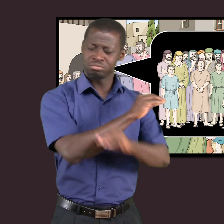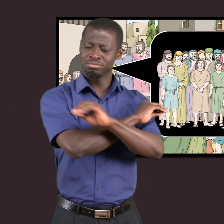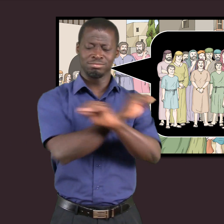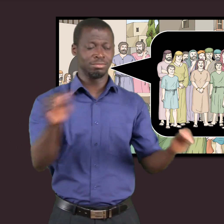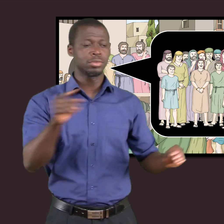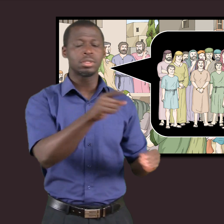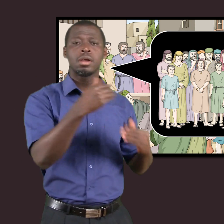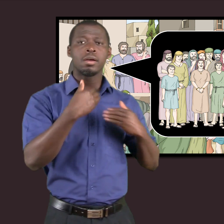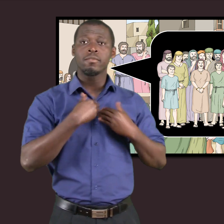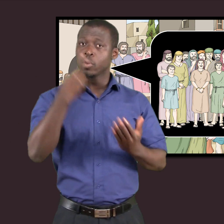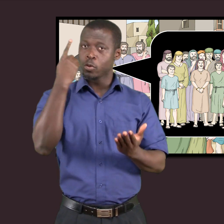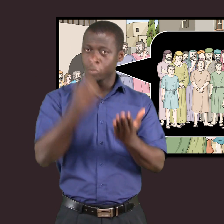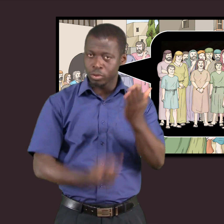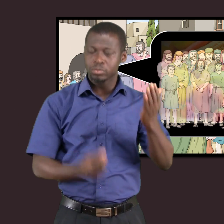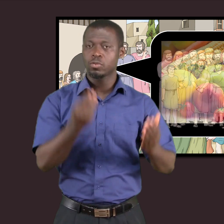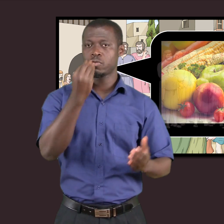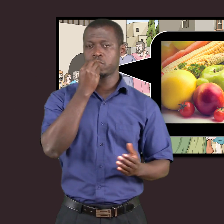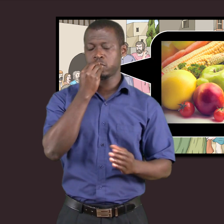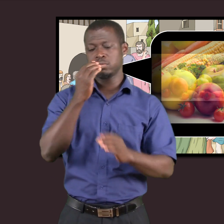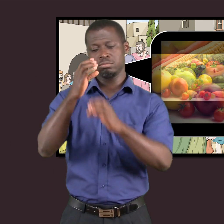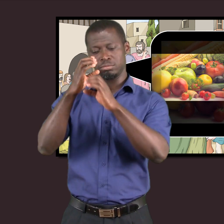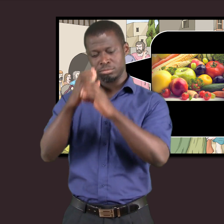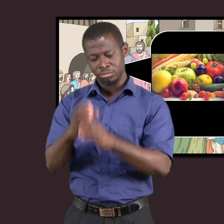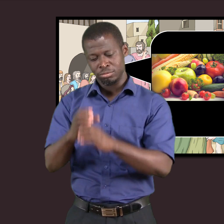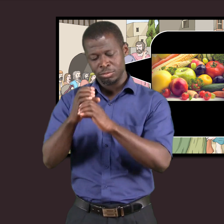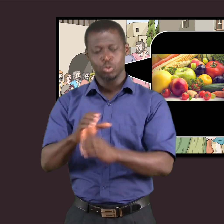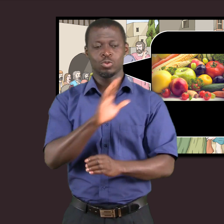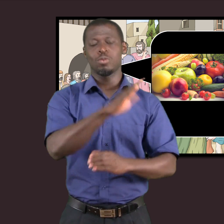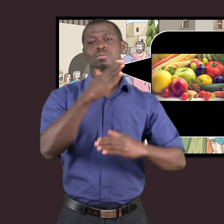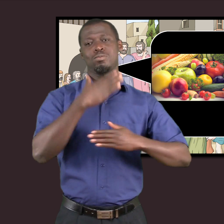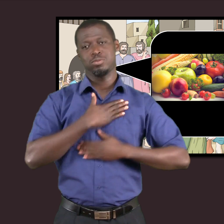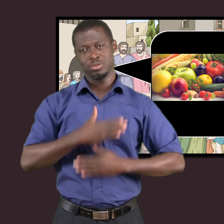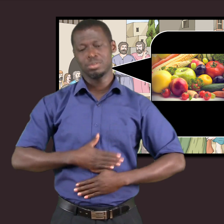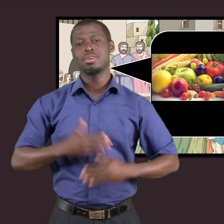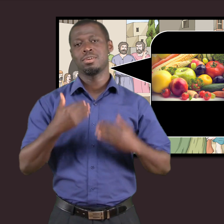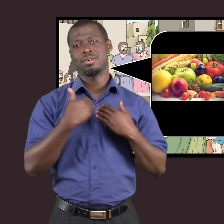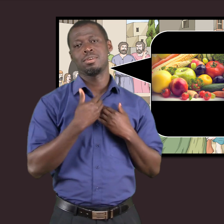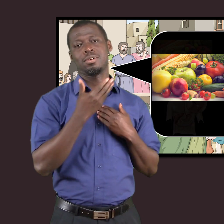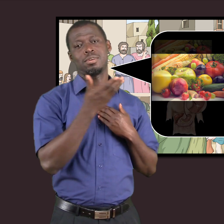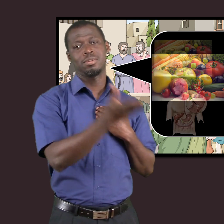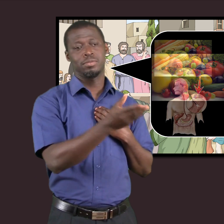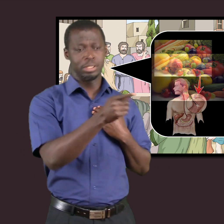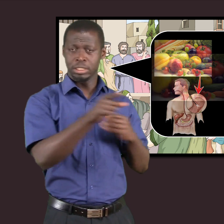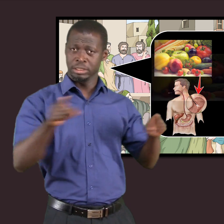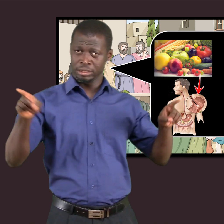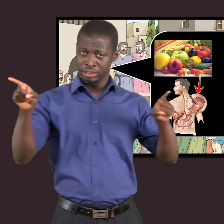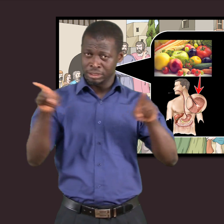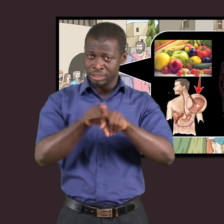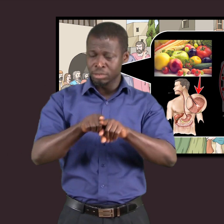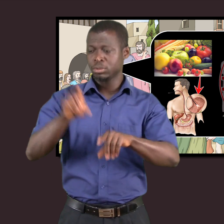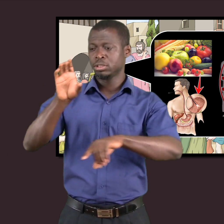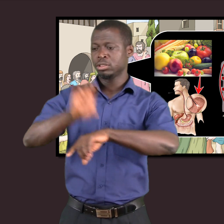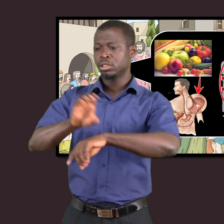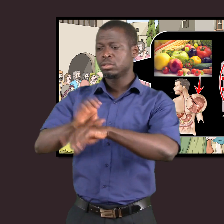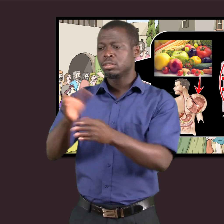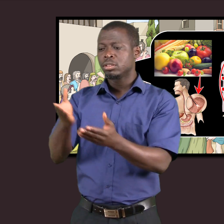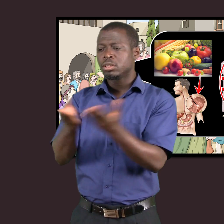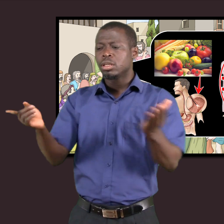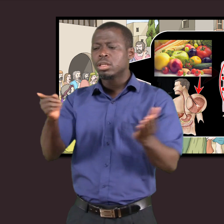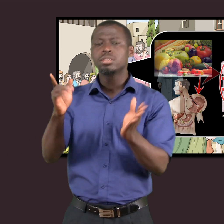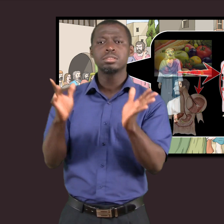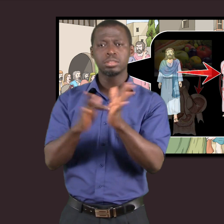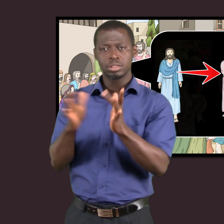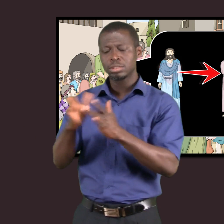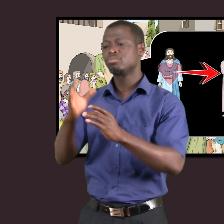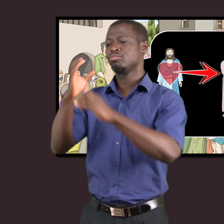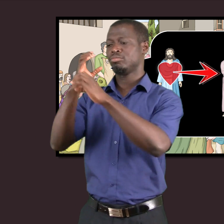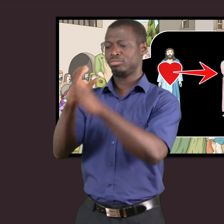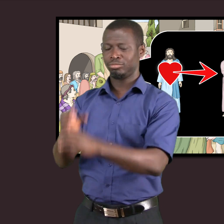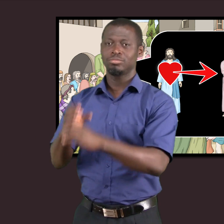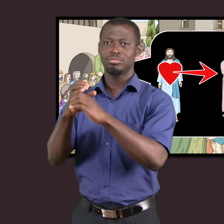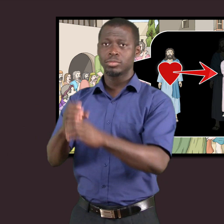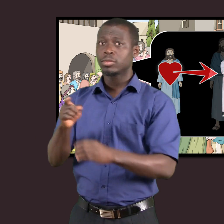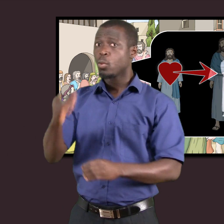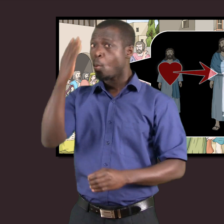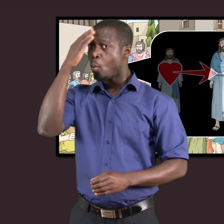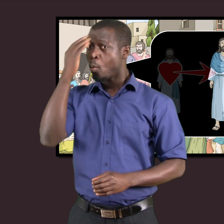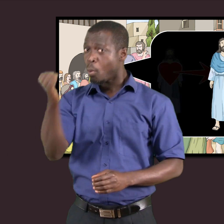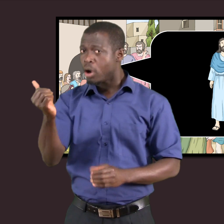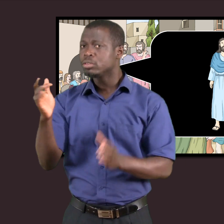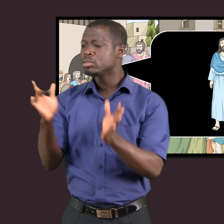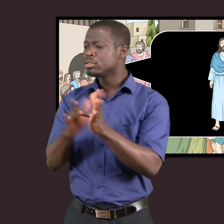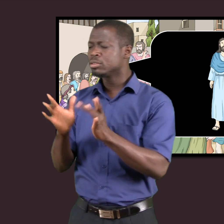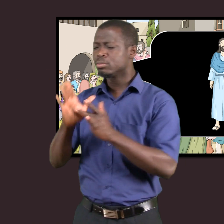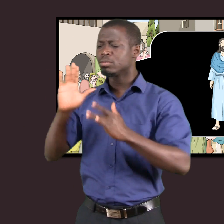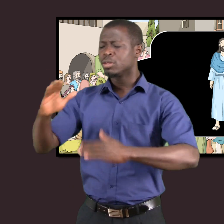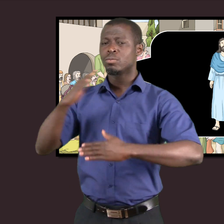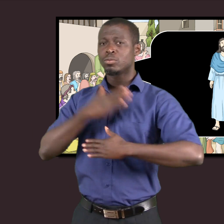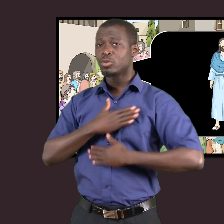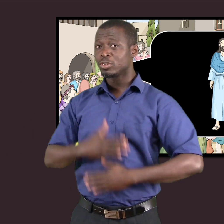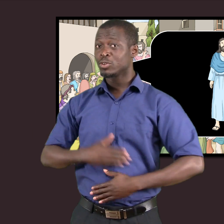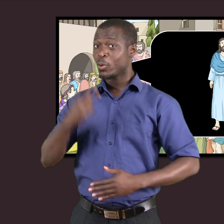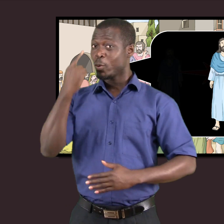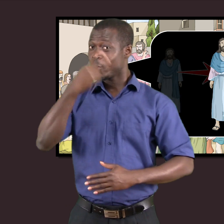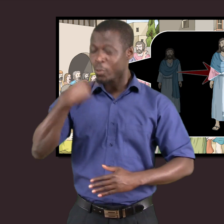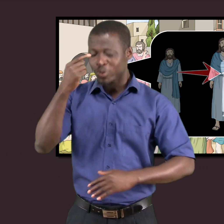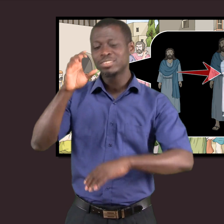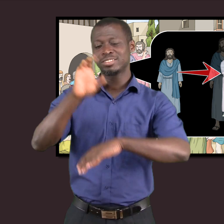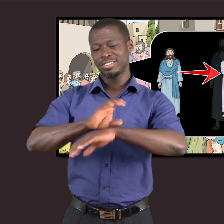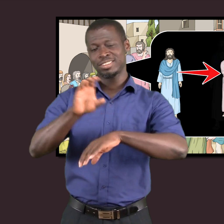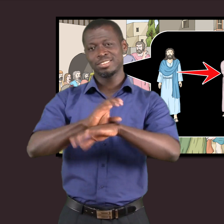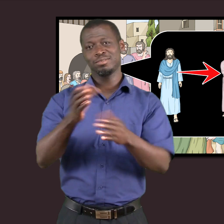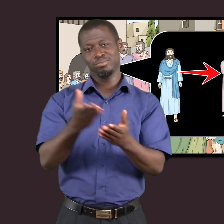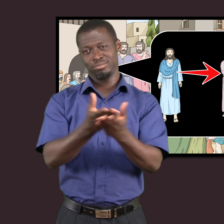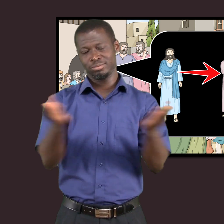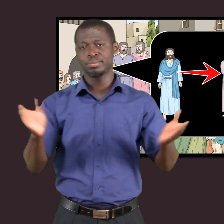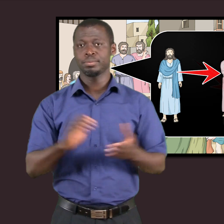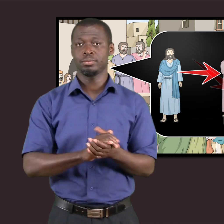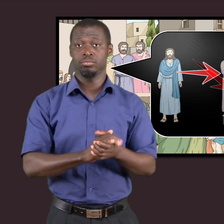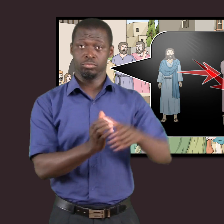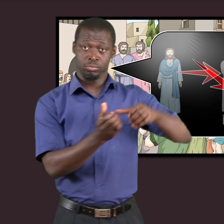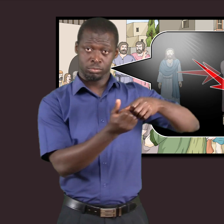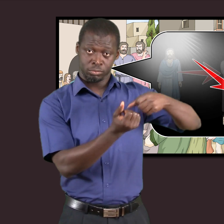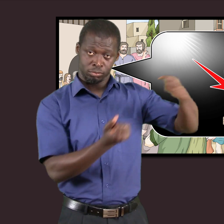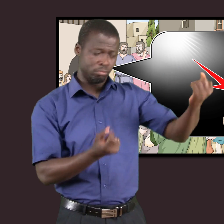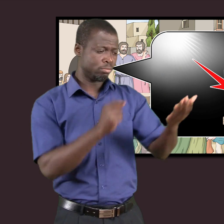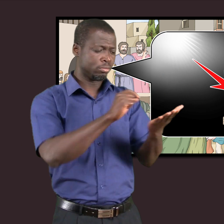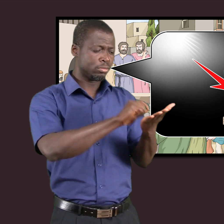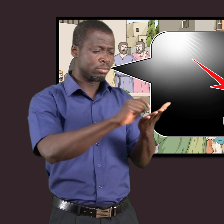Indeed, no one ever hated his own body, but he nourishes and cherishes it, just as Christ does the church. For we are members of His body.